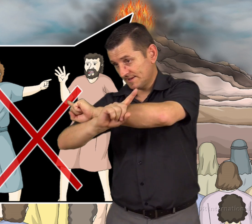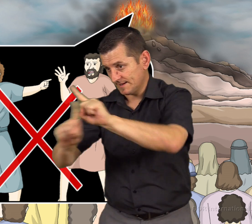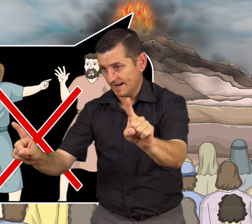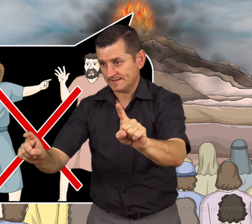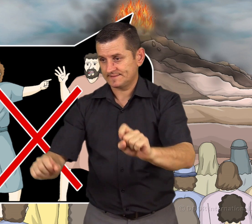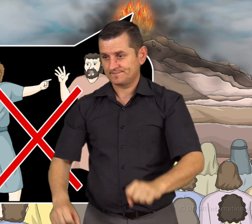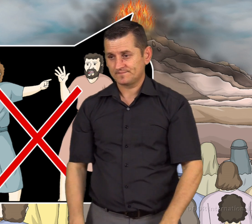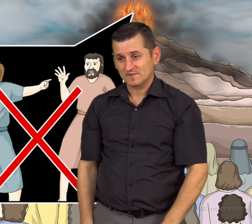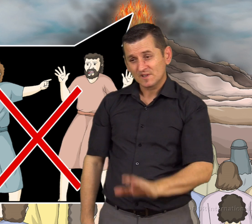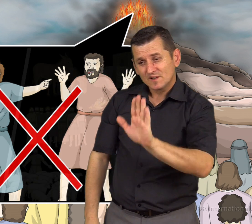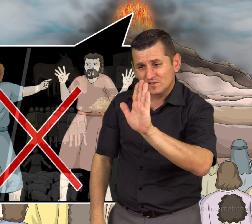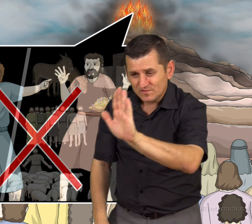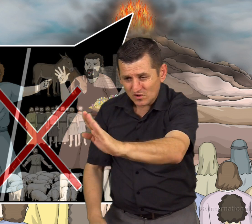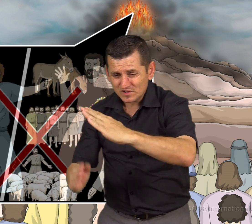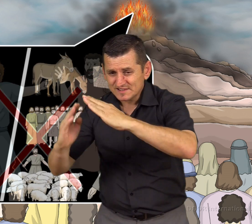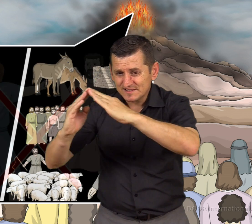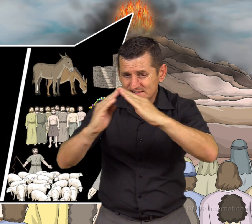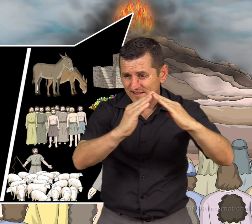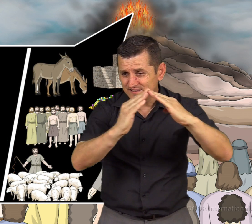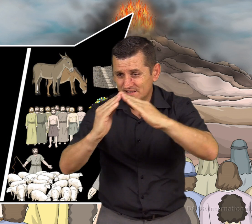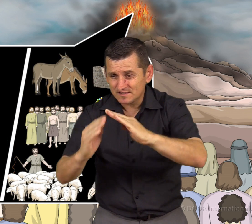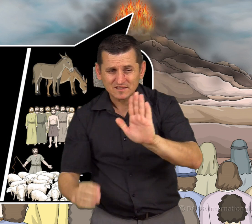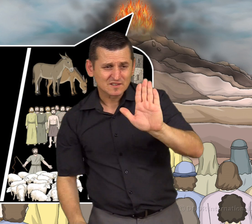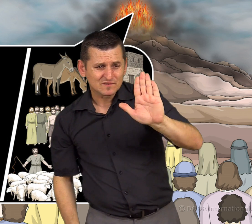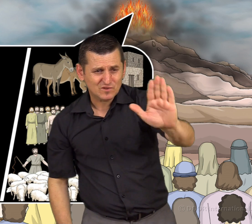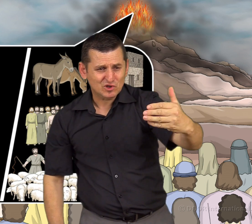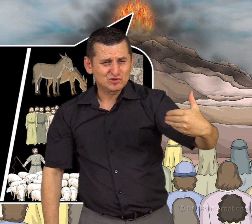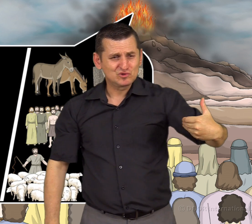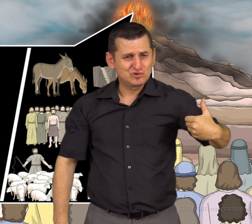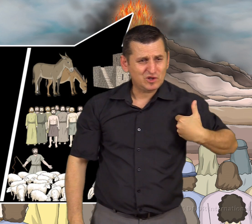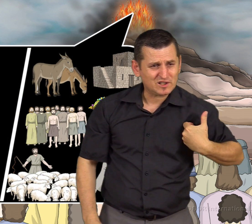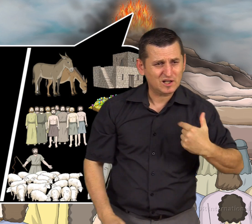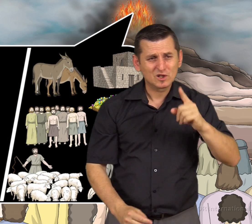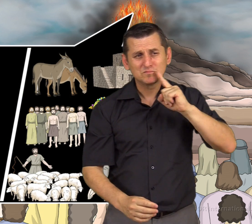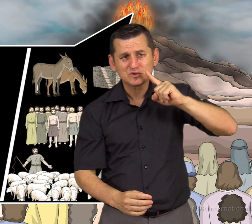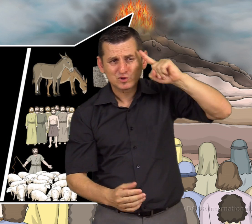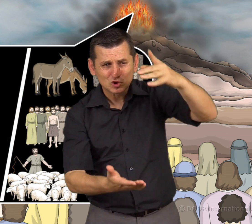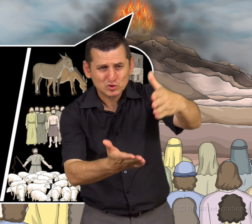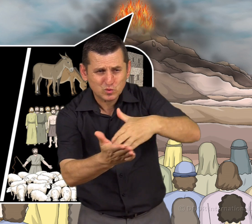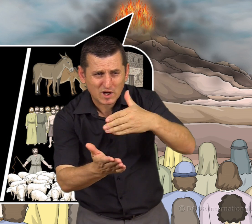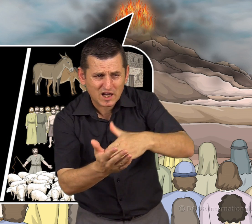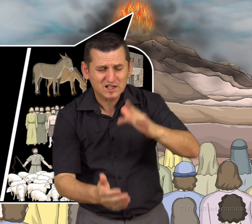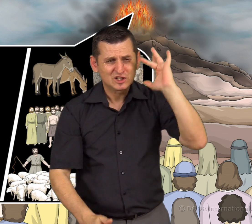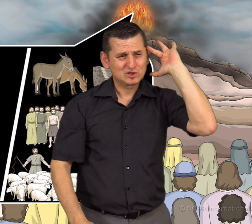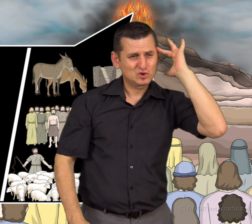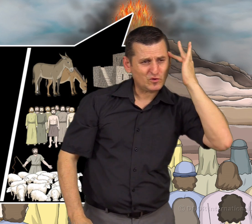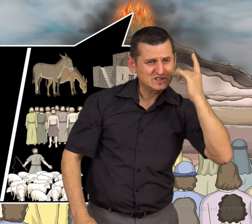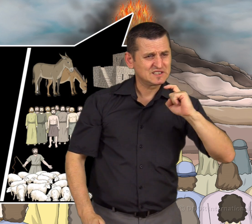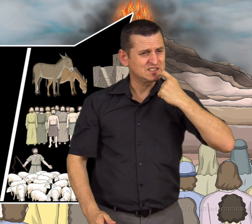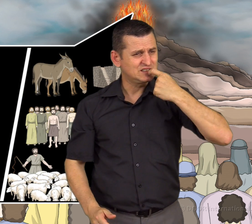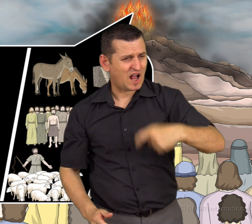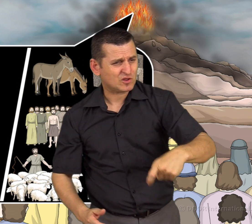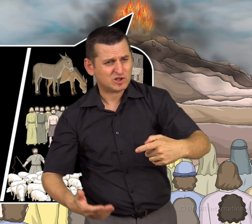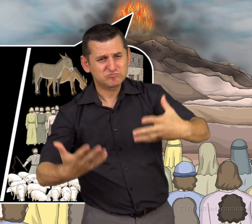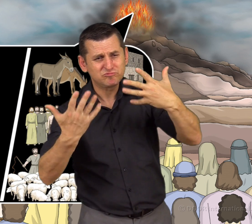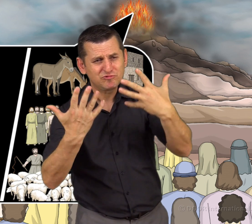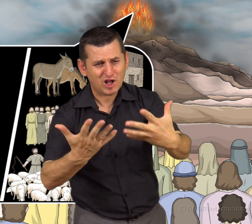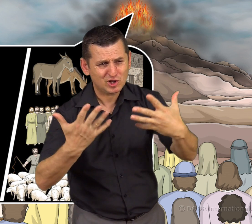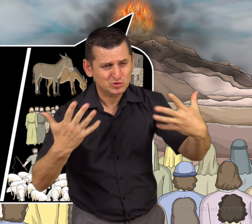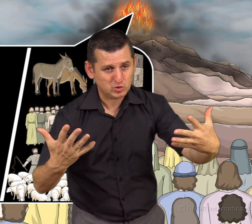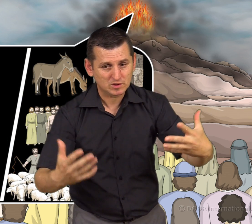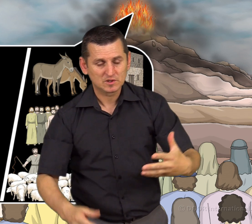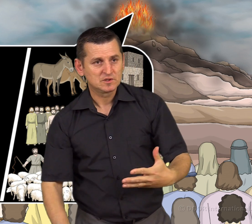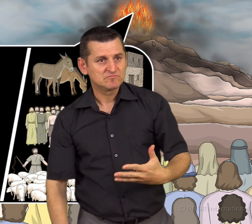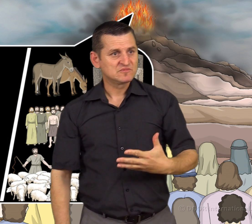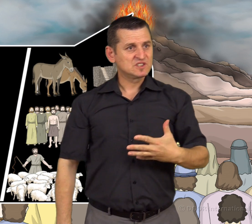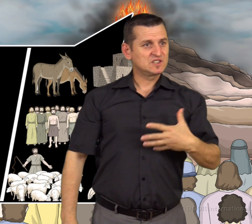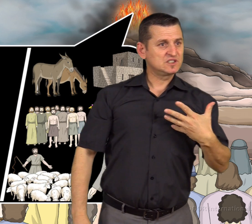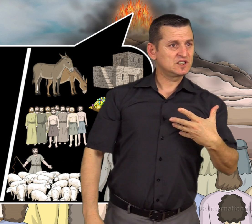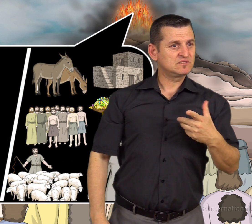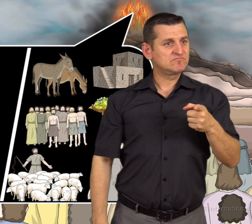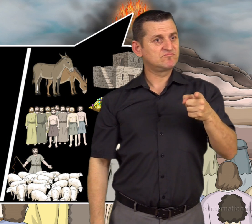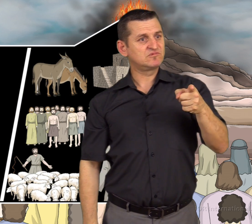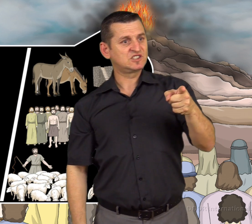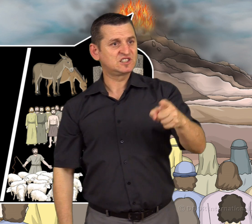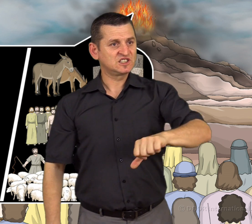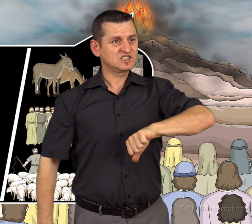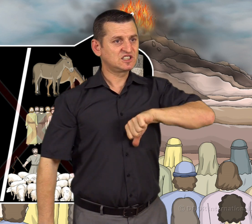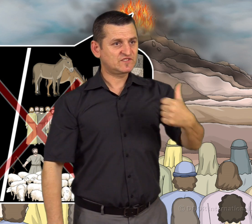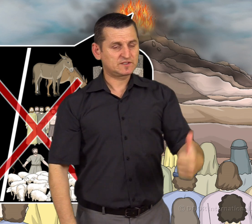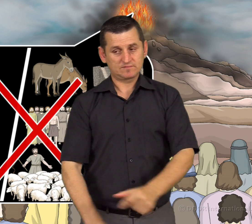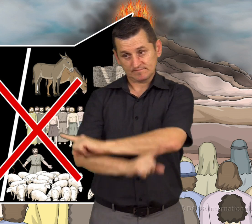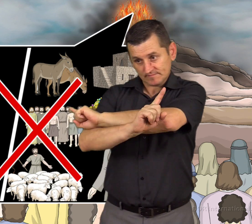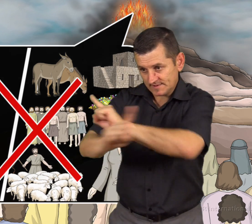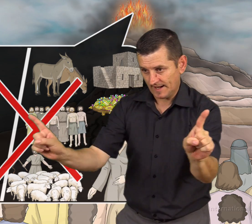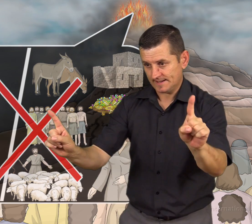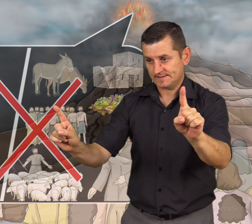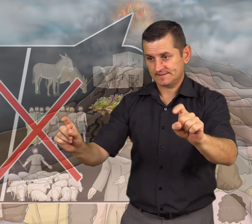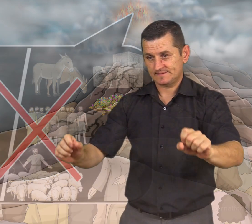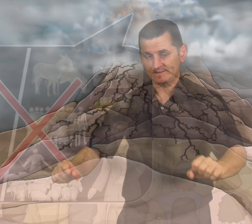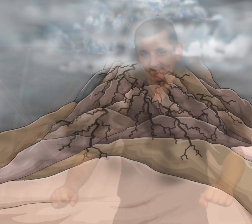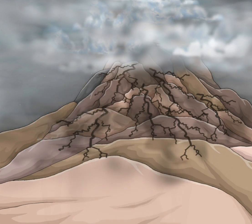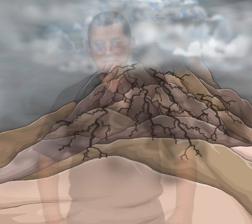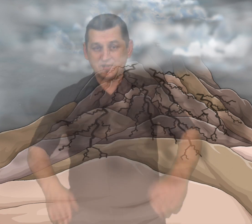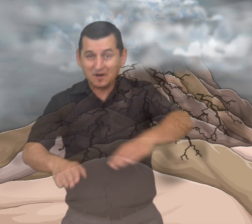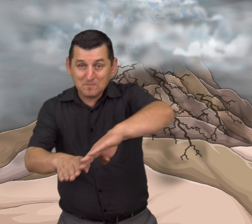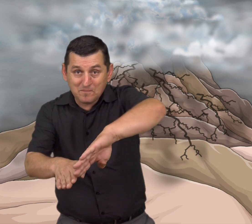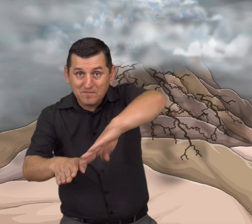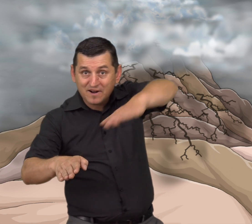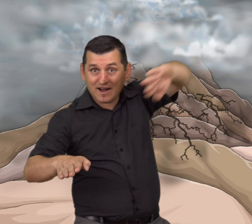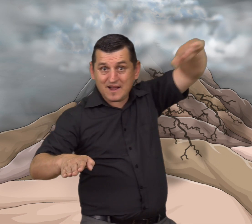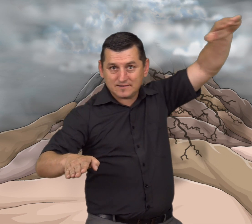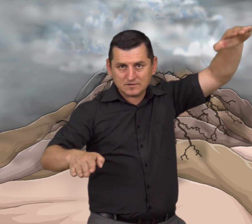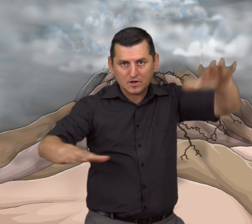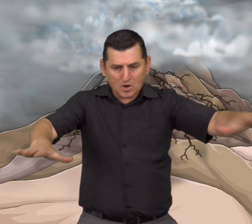You shall not covet your neighbor’s house. You shall not covet your neighbor’s wife, or his manservant or maidservant, or his ox or donkey, or anything that belongs to your neighbor.”